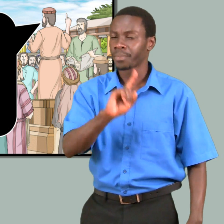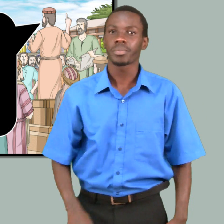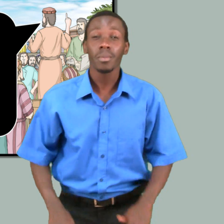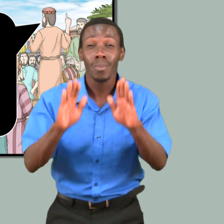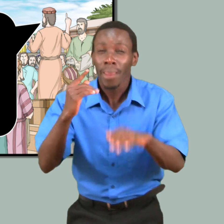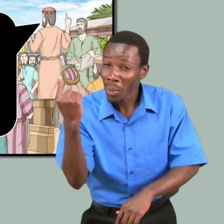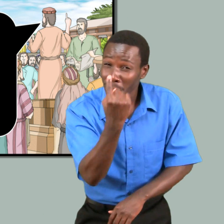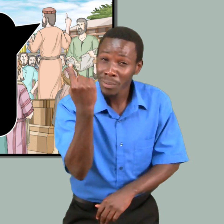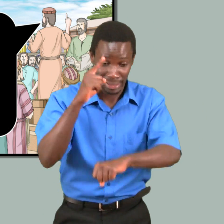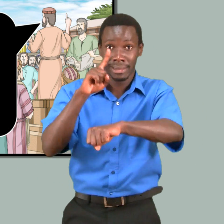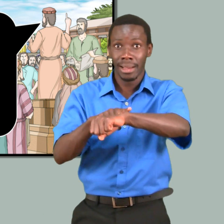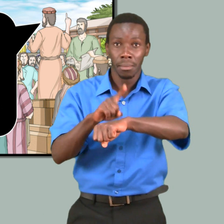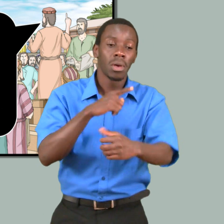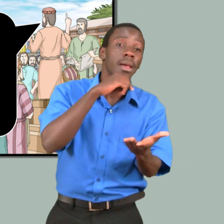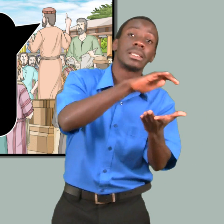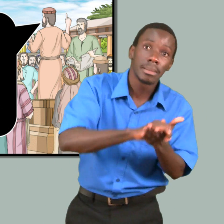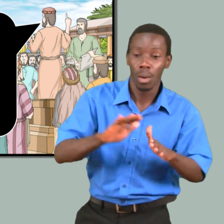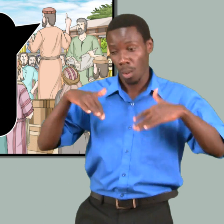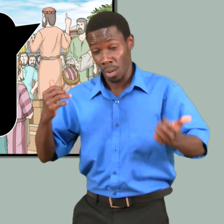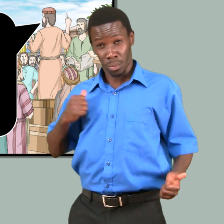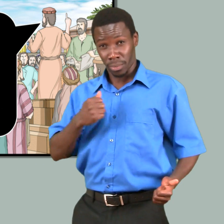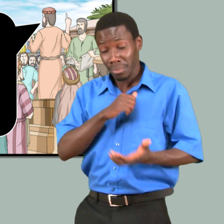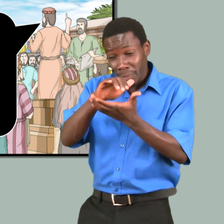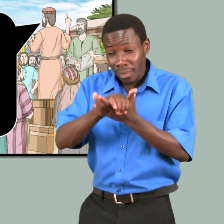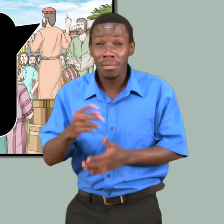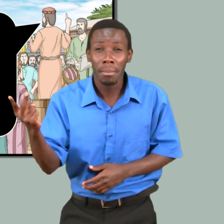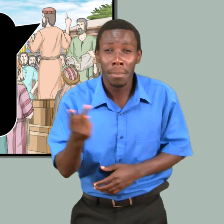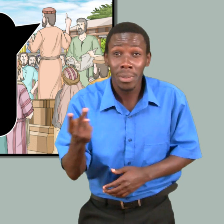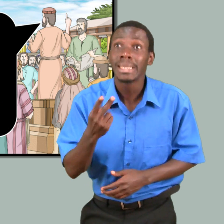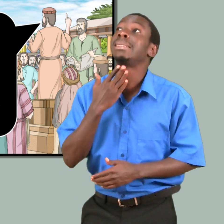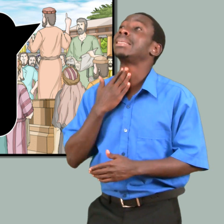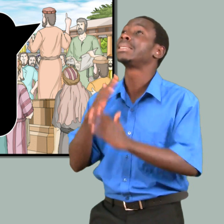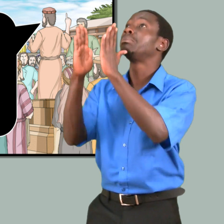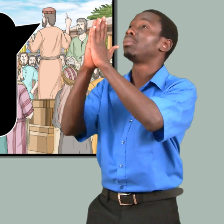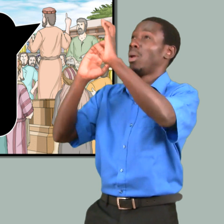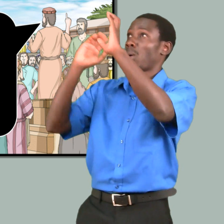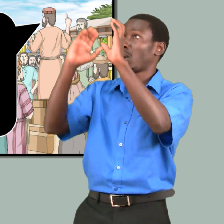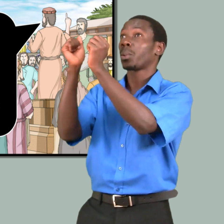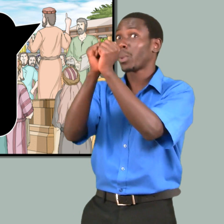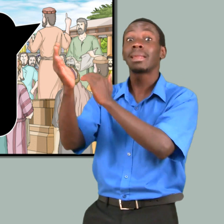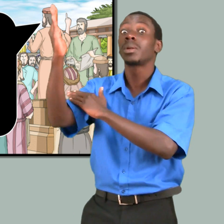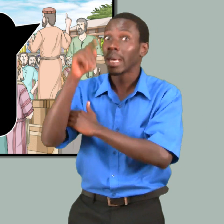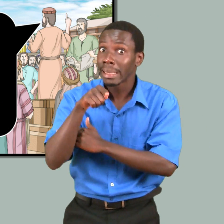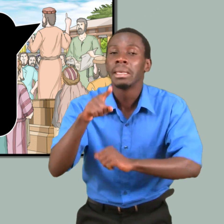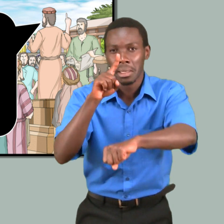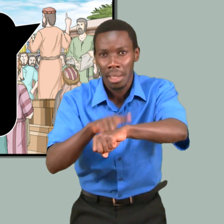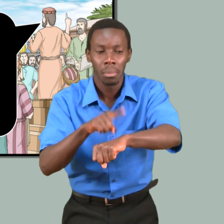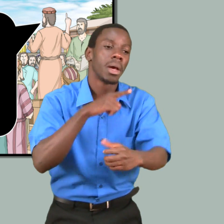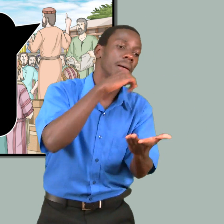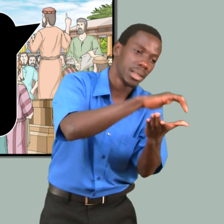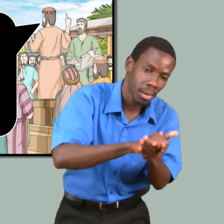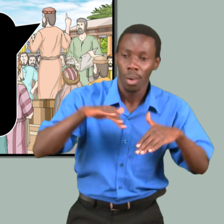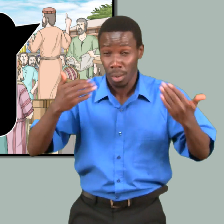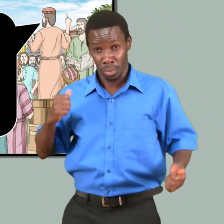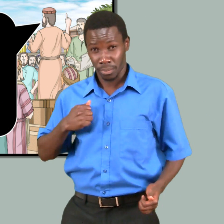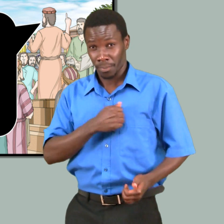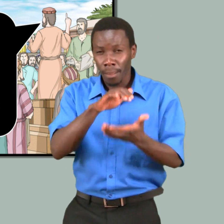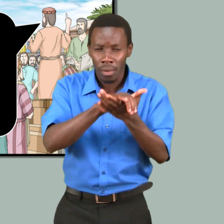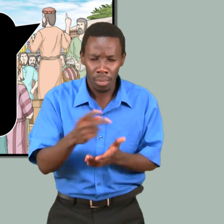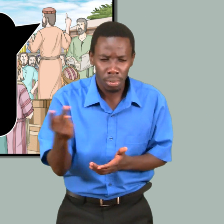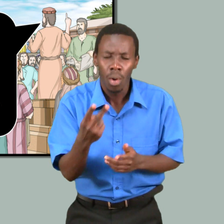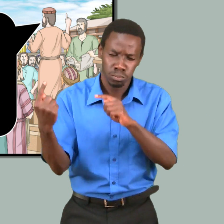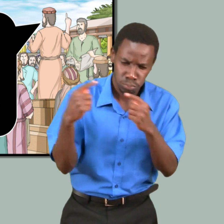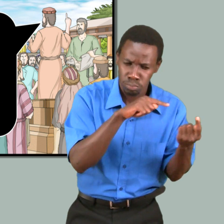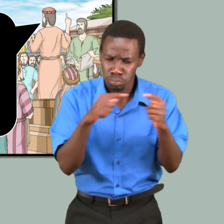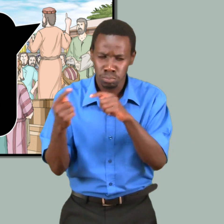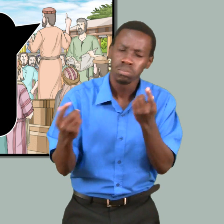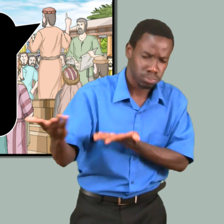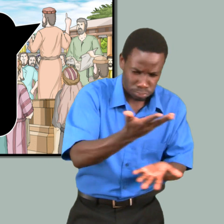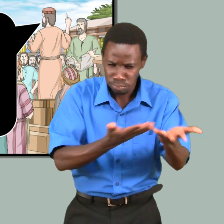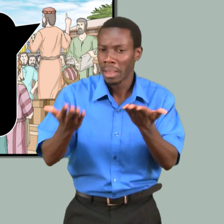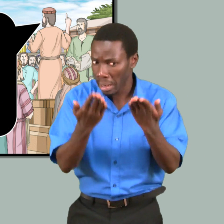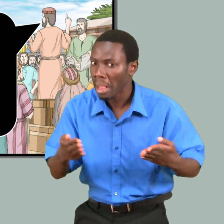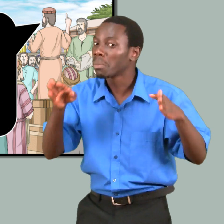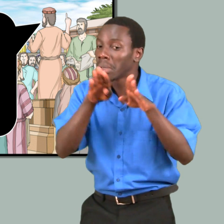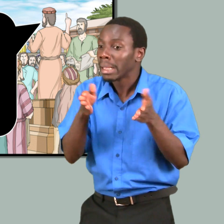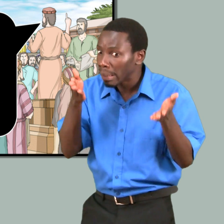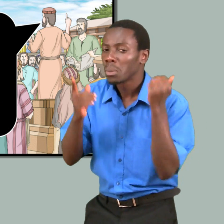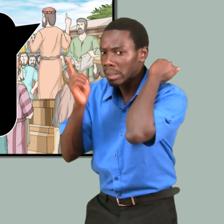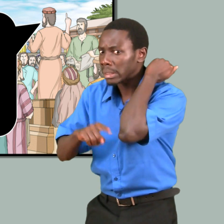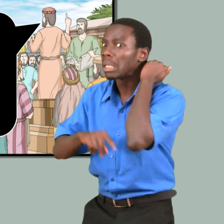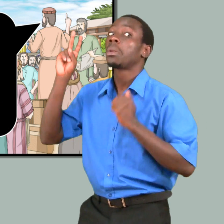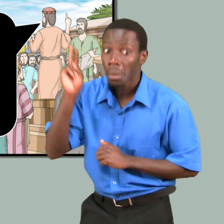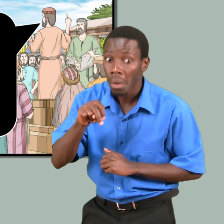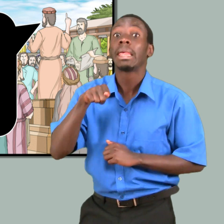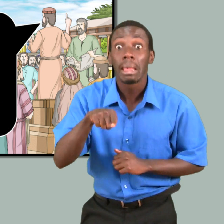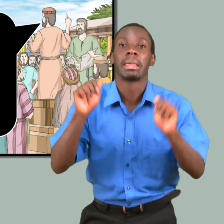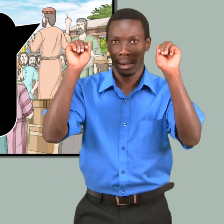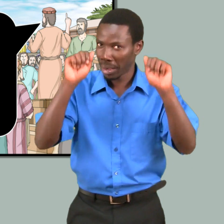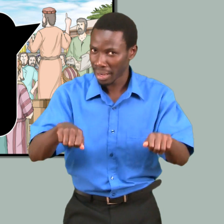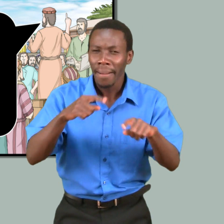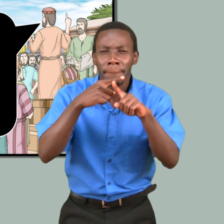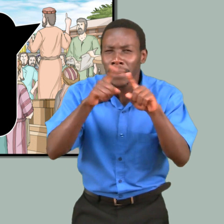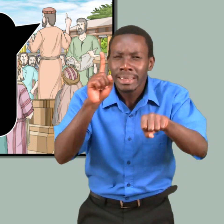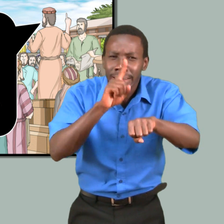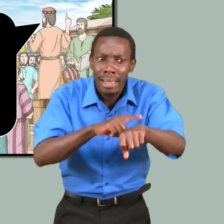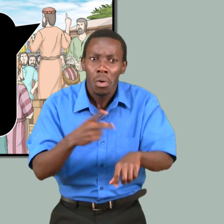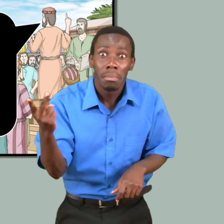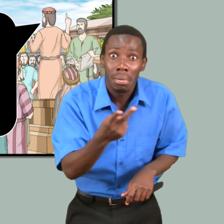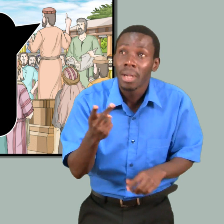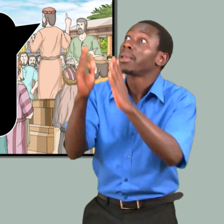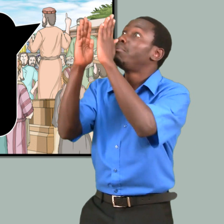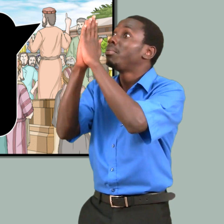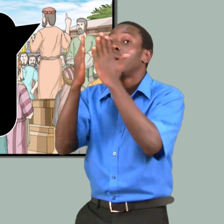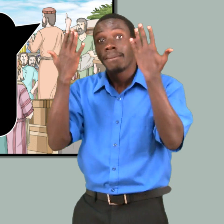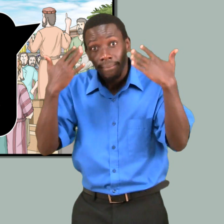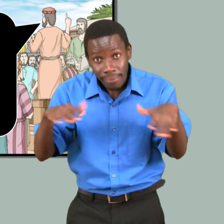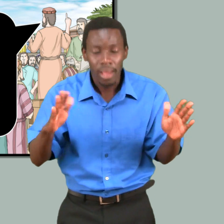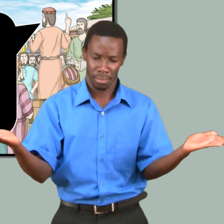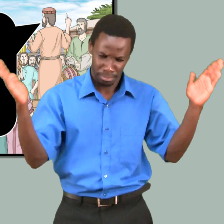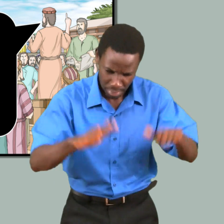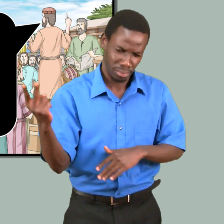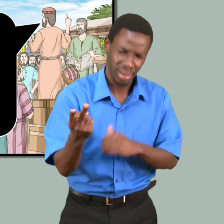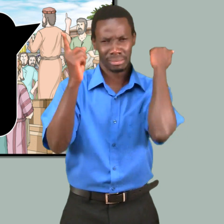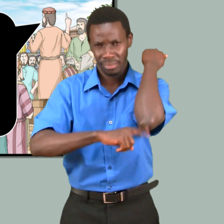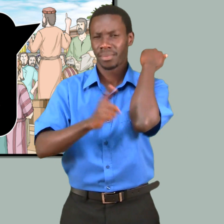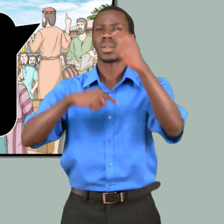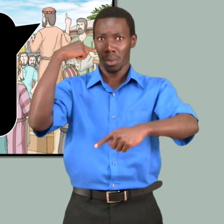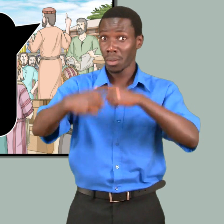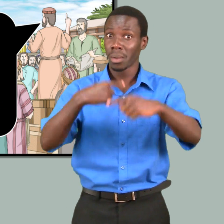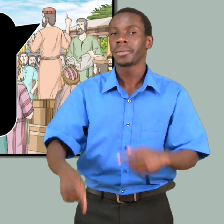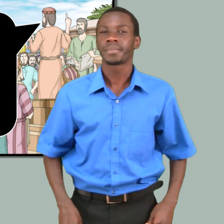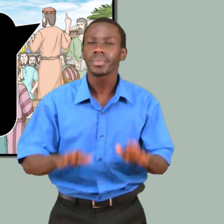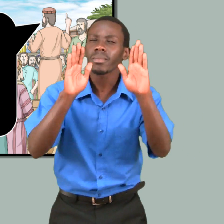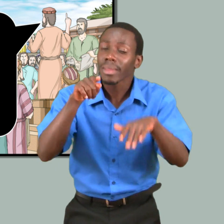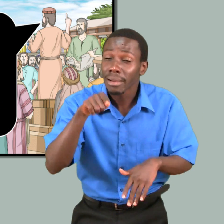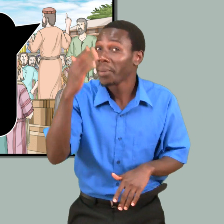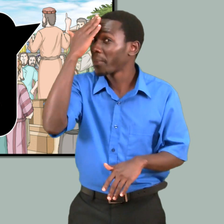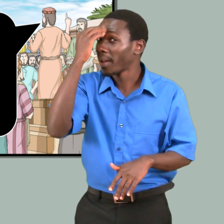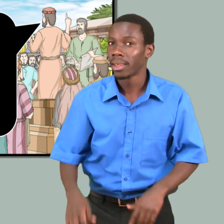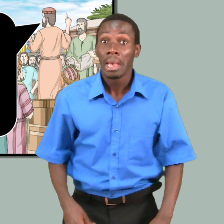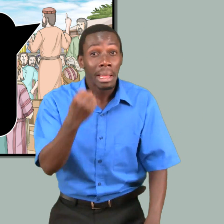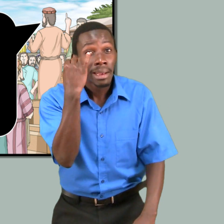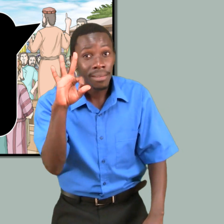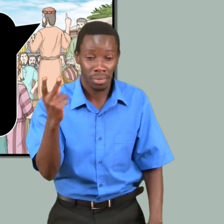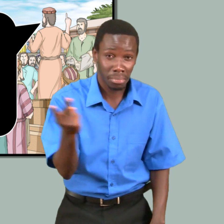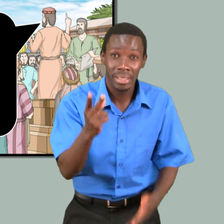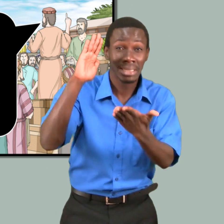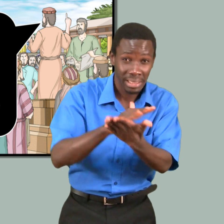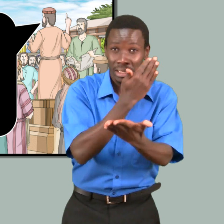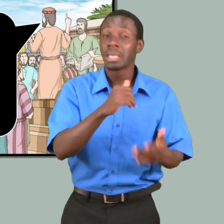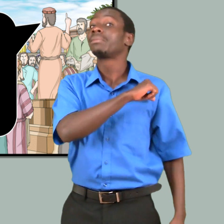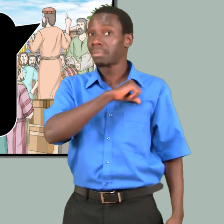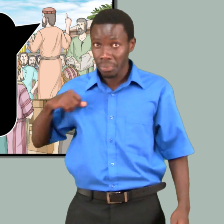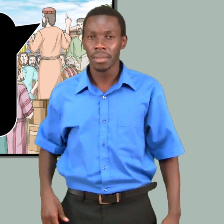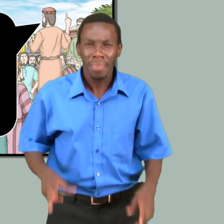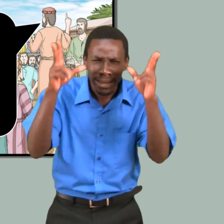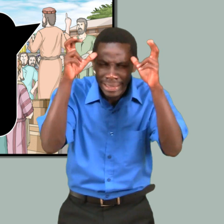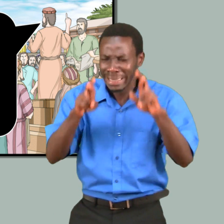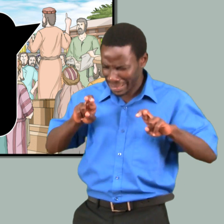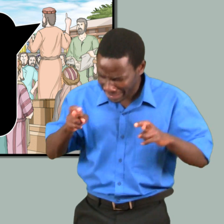Do not deprive each other, except by mutual consent and for a time, so you may devote yourselves to prayer.